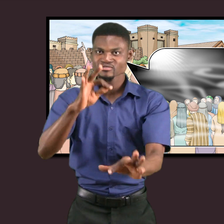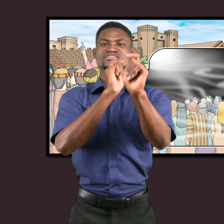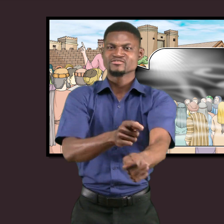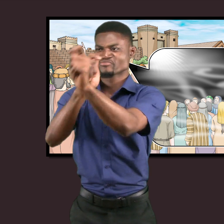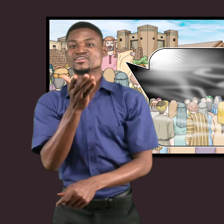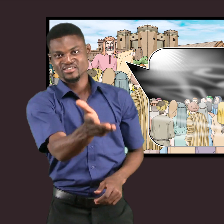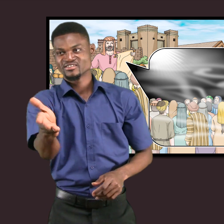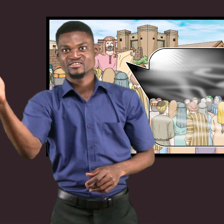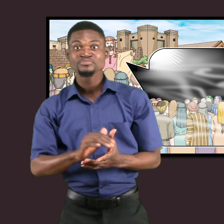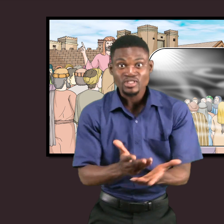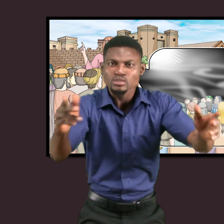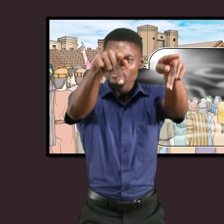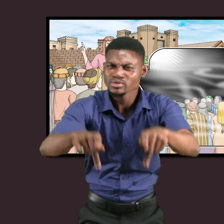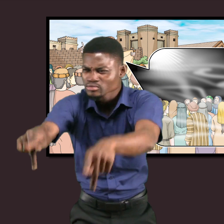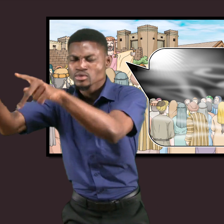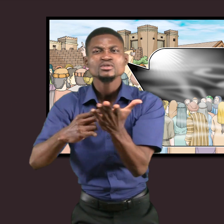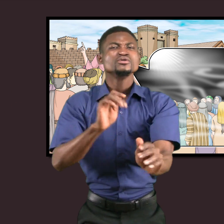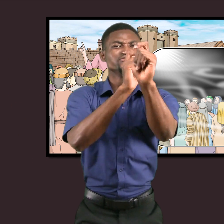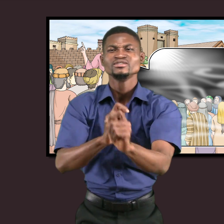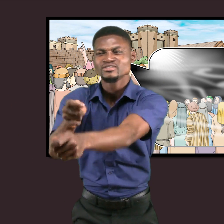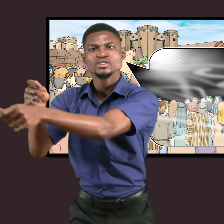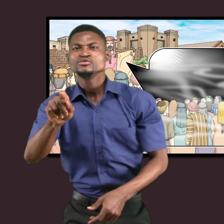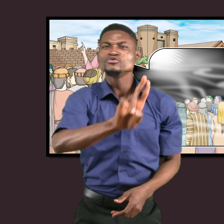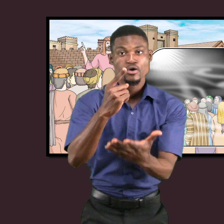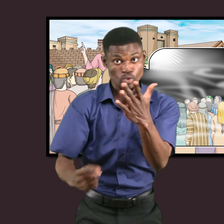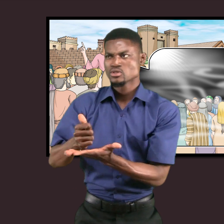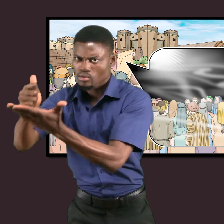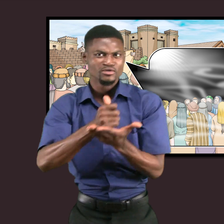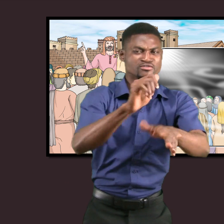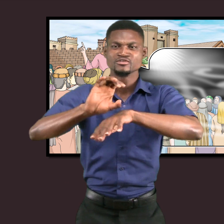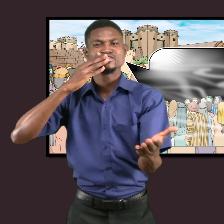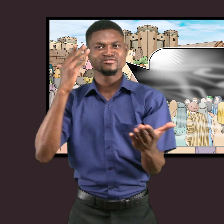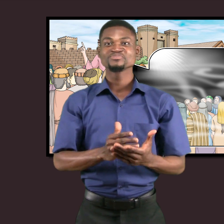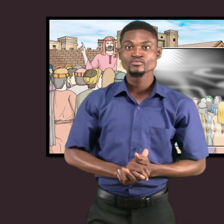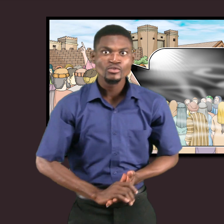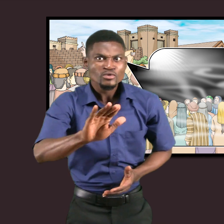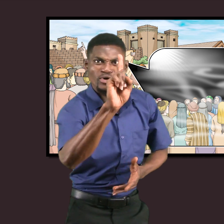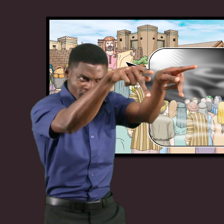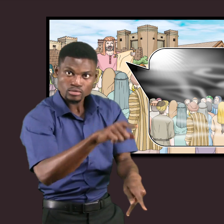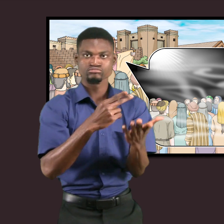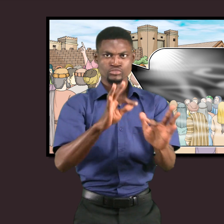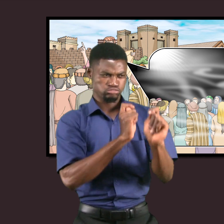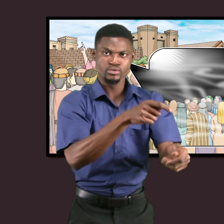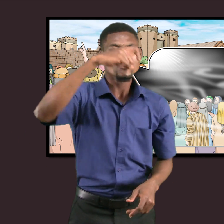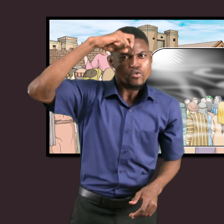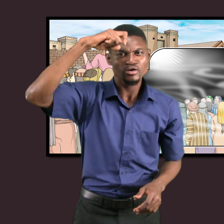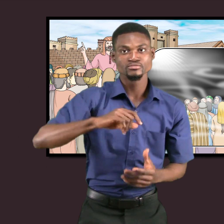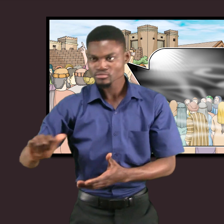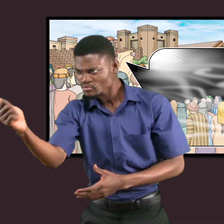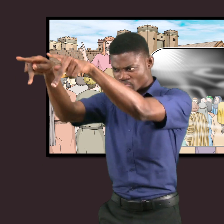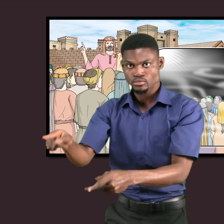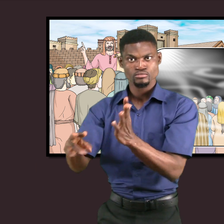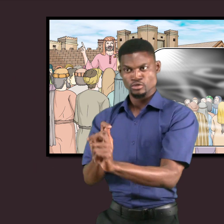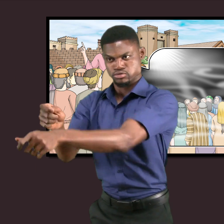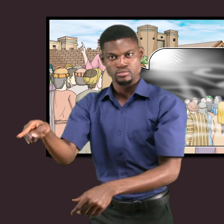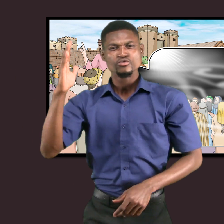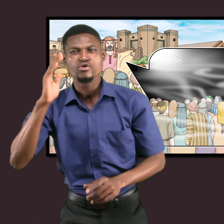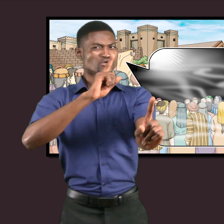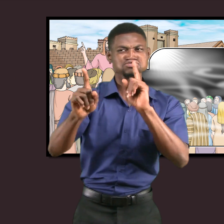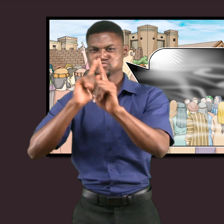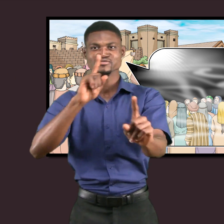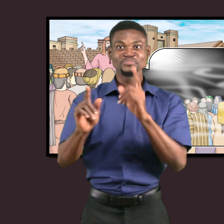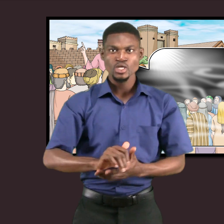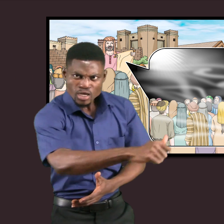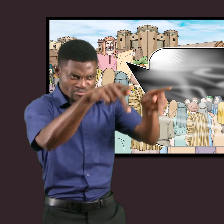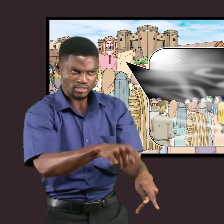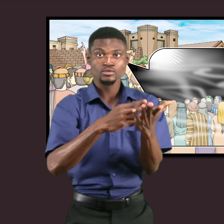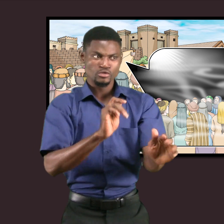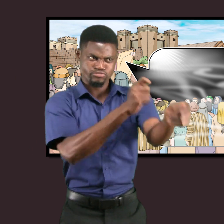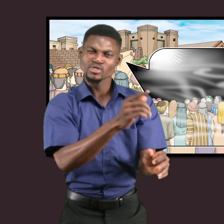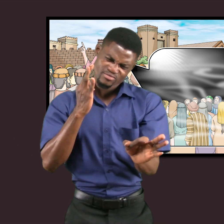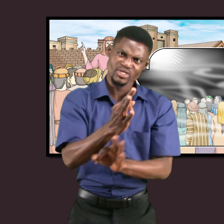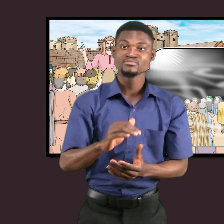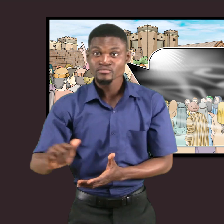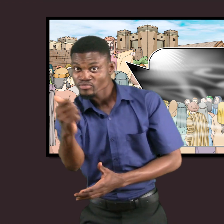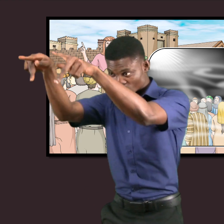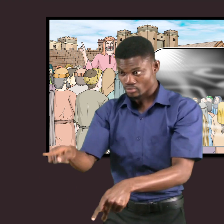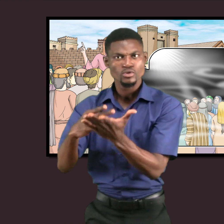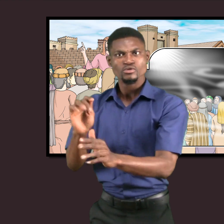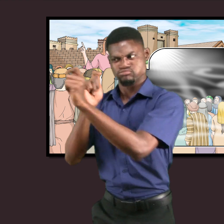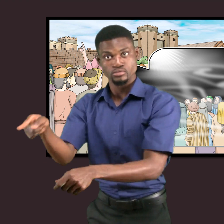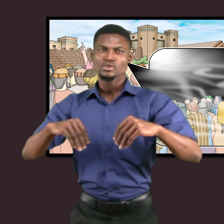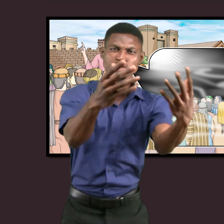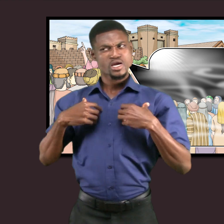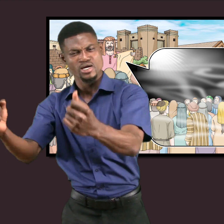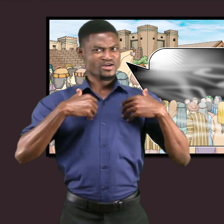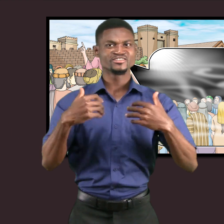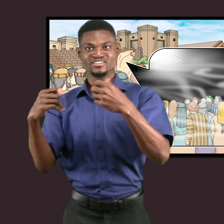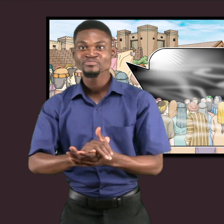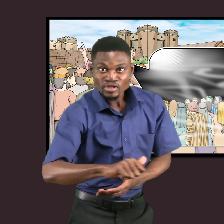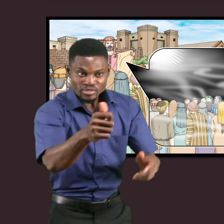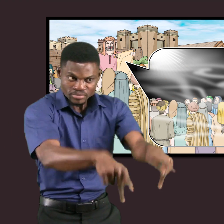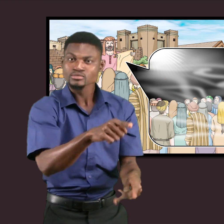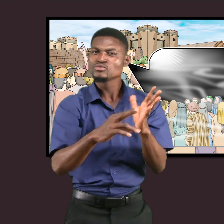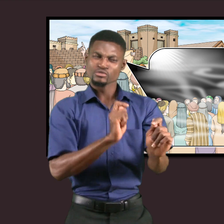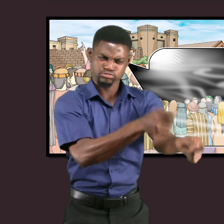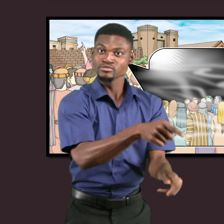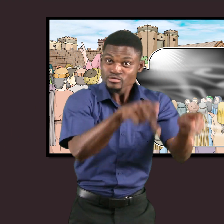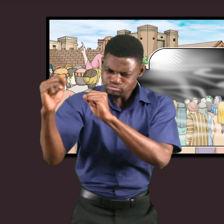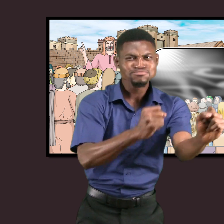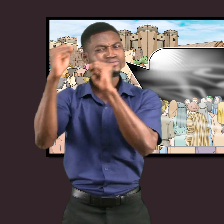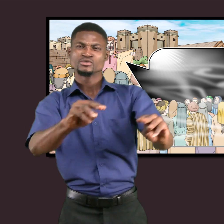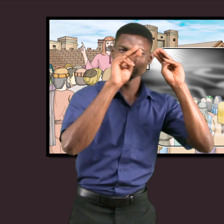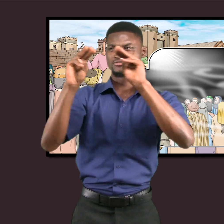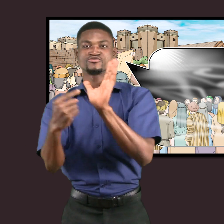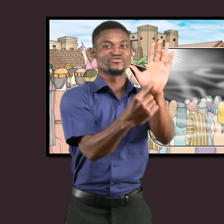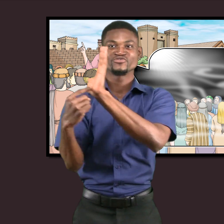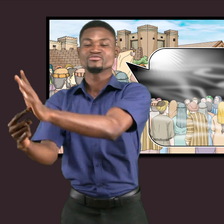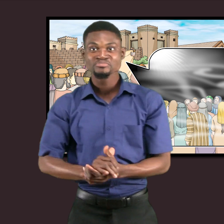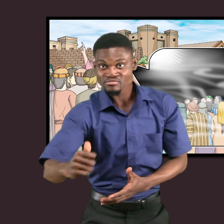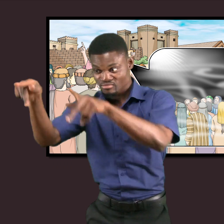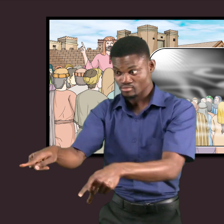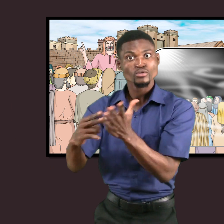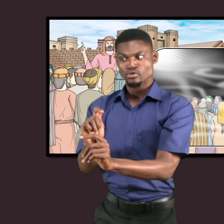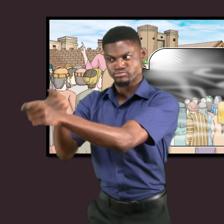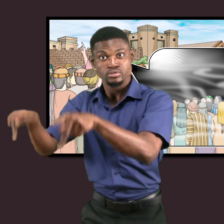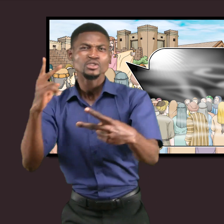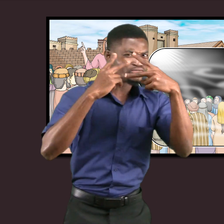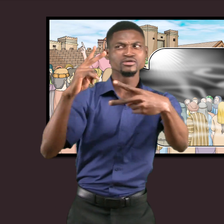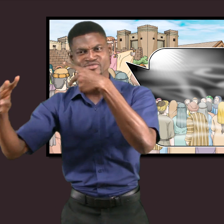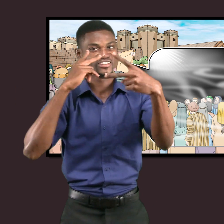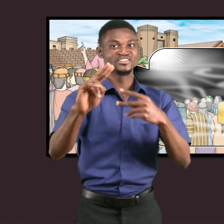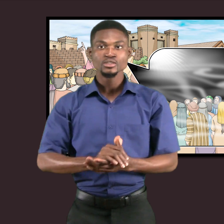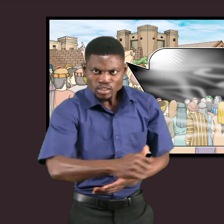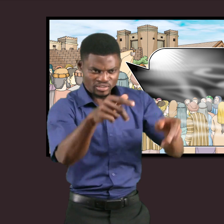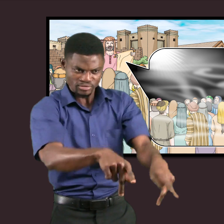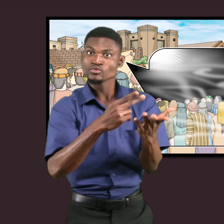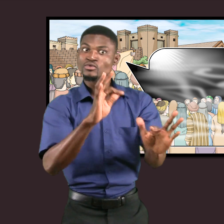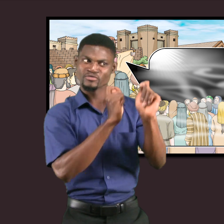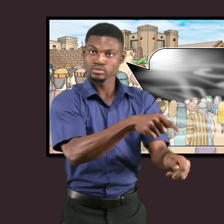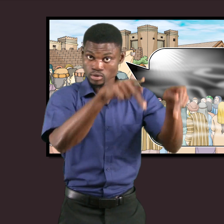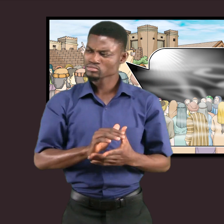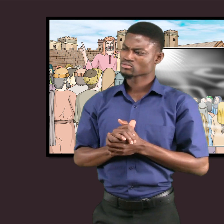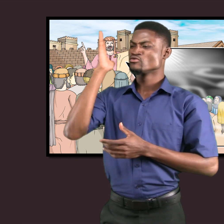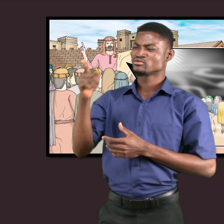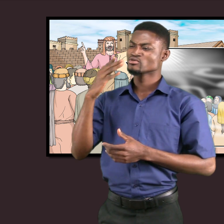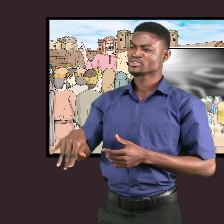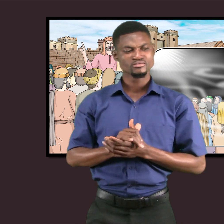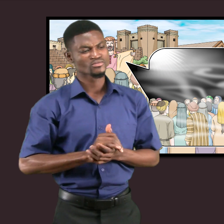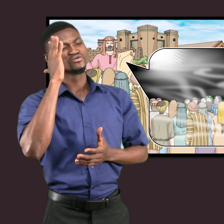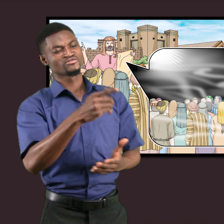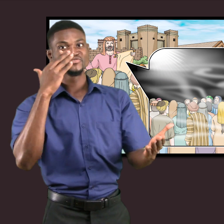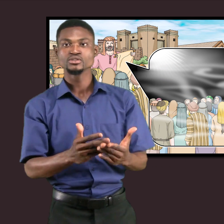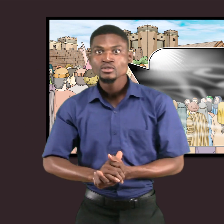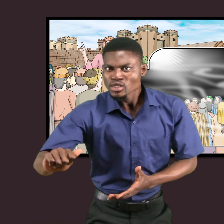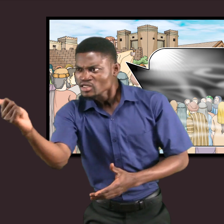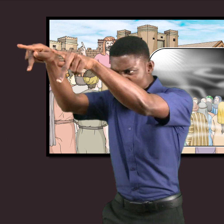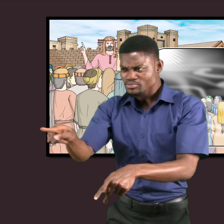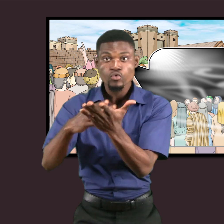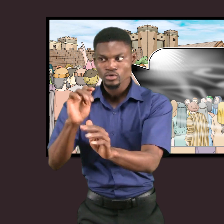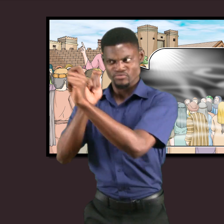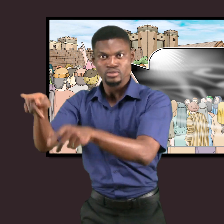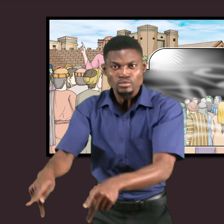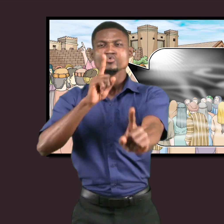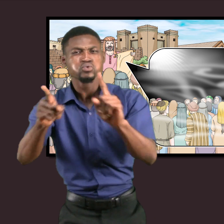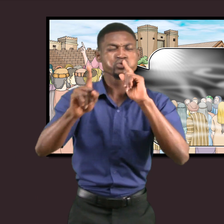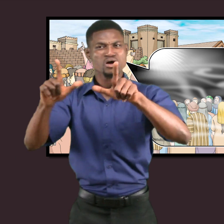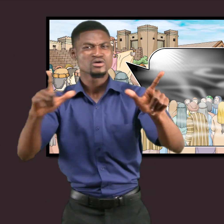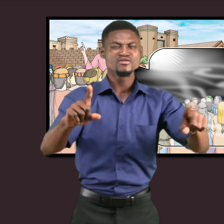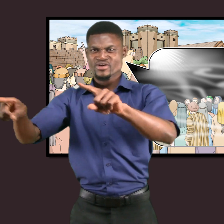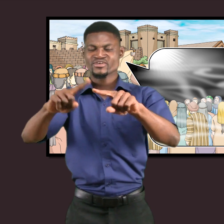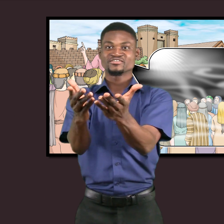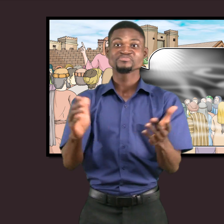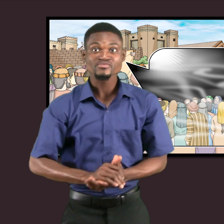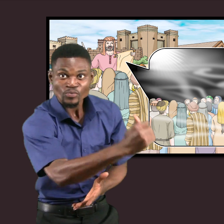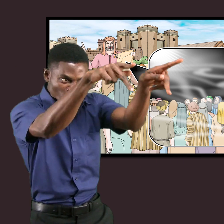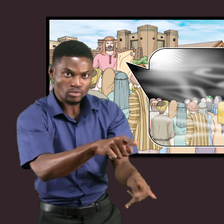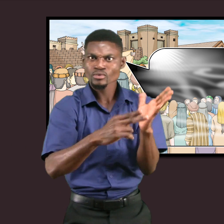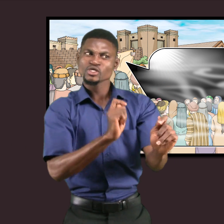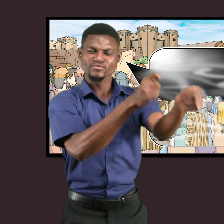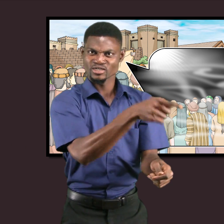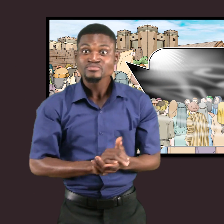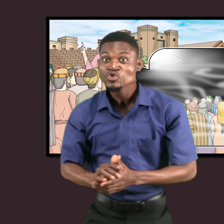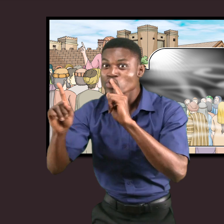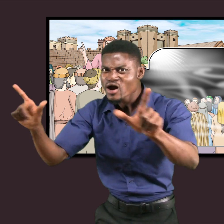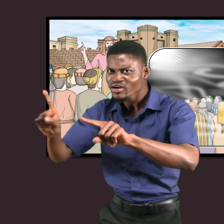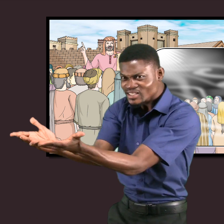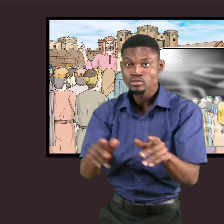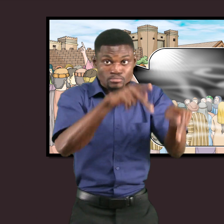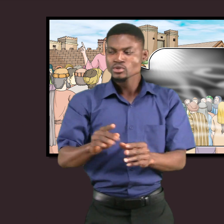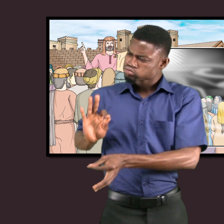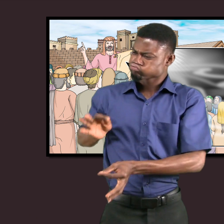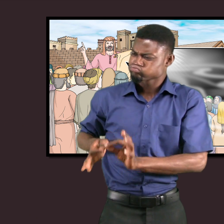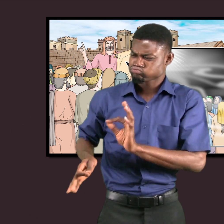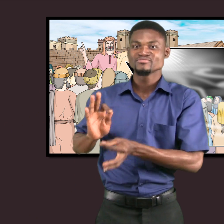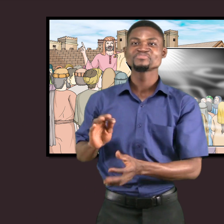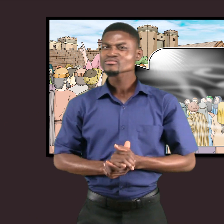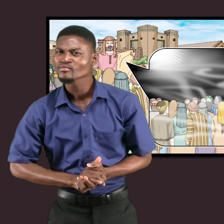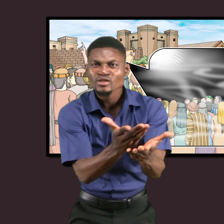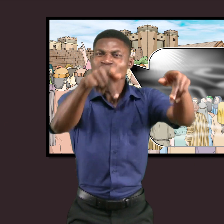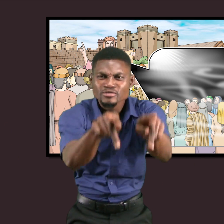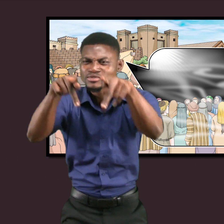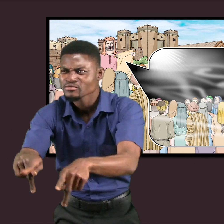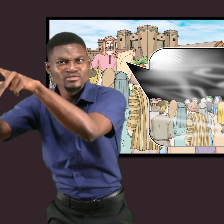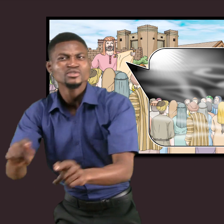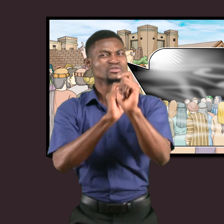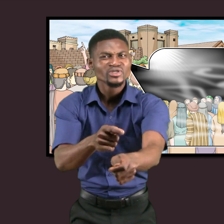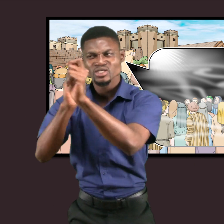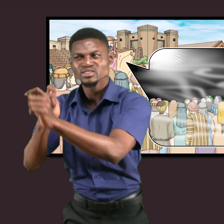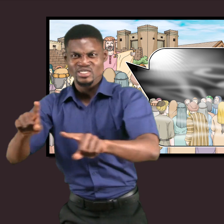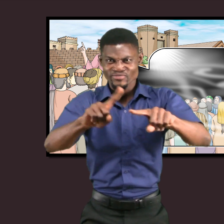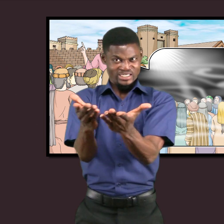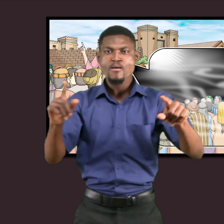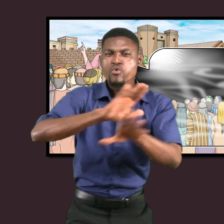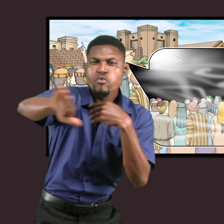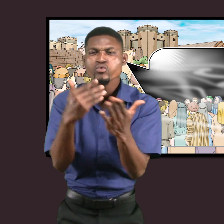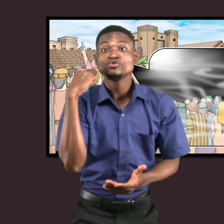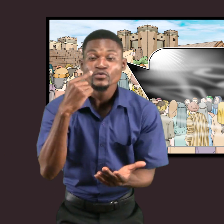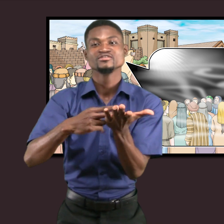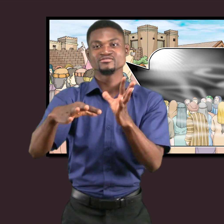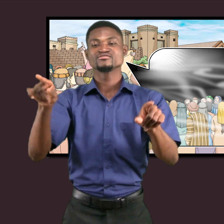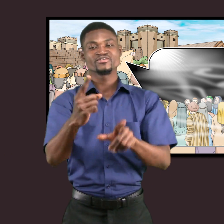To one there is given through the Spirit the message of wisdom, to another the message of knowledge by the same Spirit, to another faith by the same Spirit, to another gifts of healing by that one Spirit, to another the working of miracles, to another prophecy, to another distinguishing between spirits, to another speaking in various tongues, and to still another the interpretation of tongues.